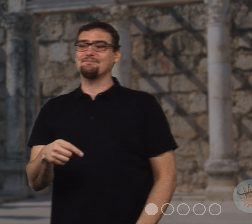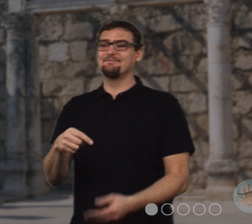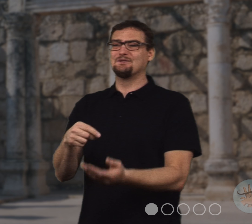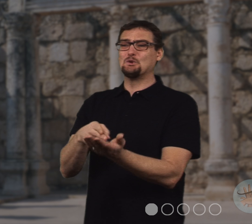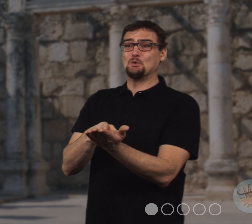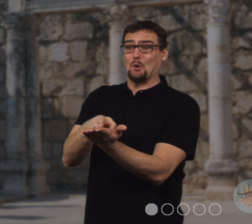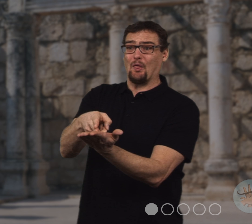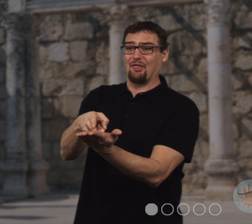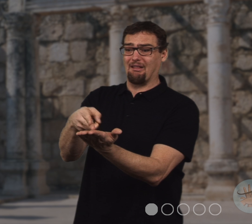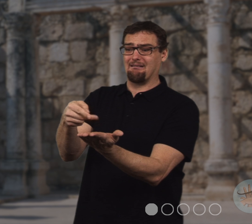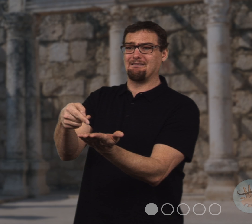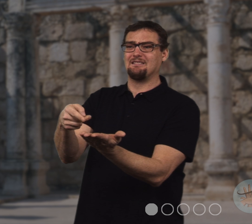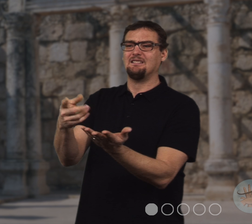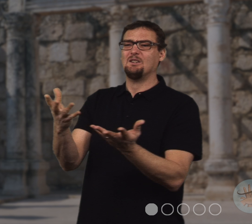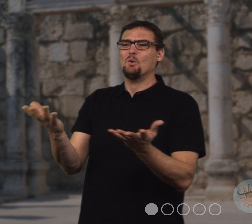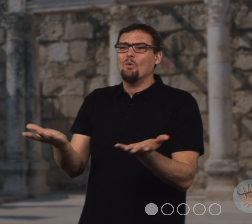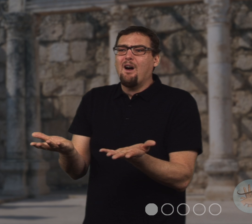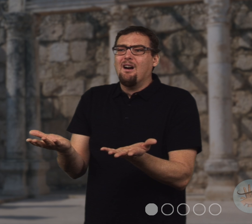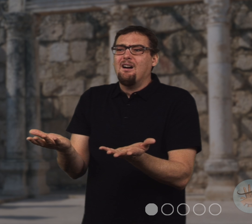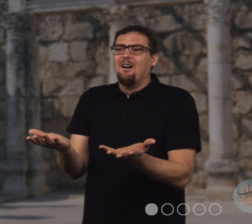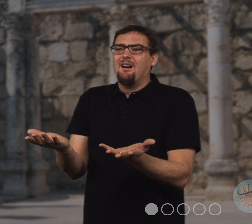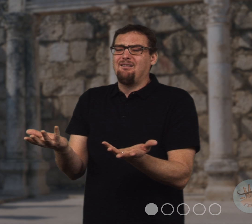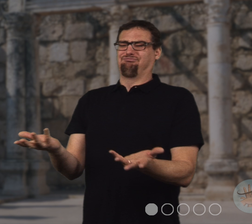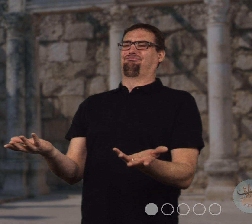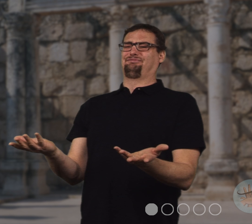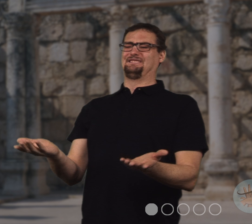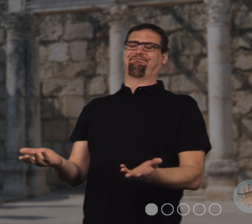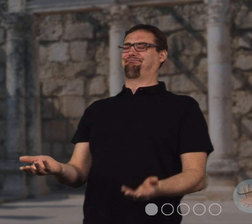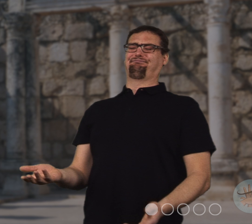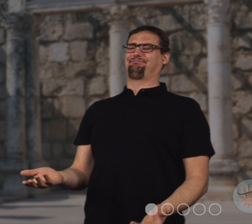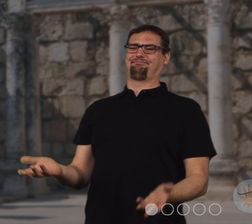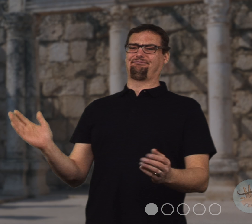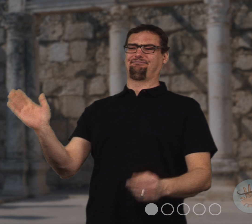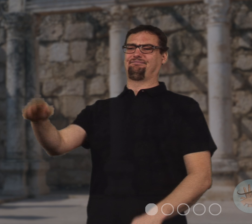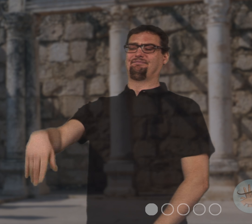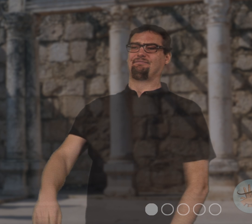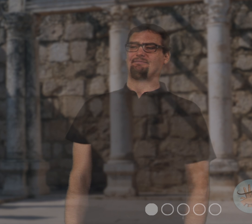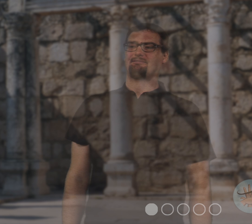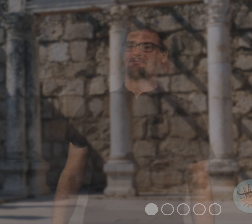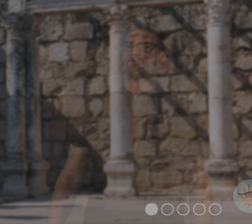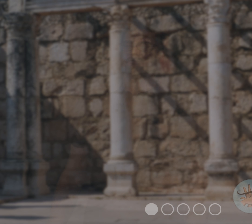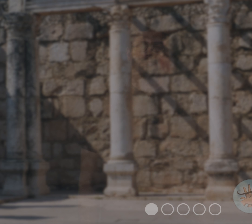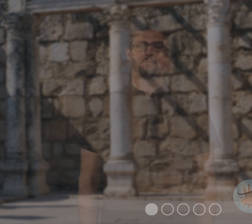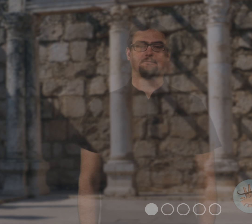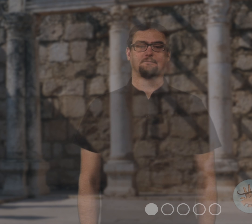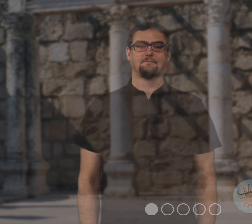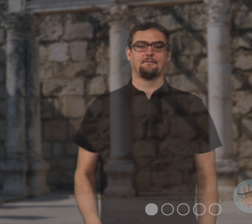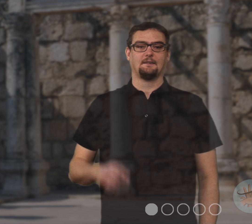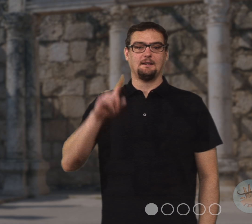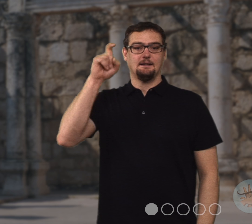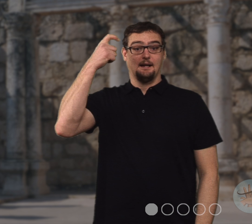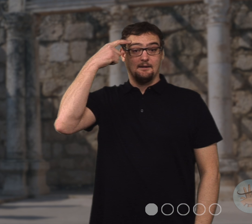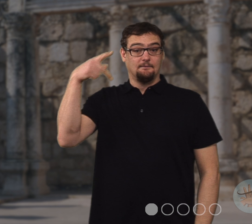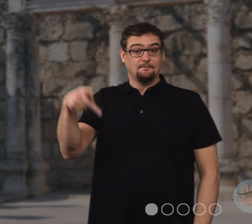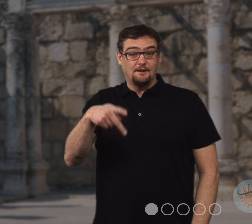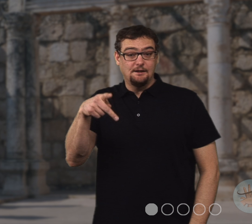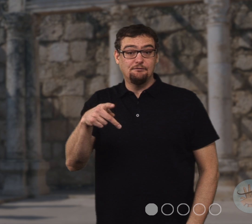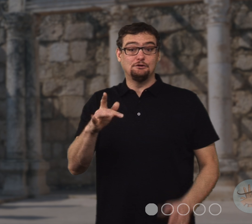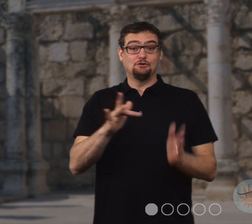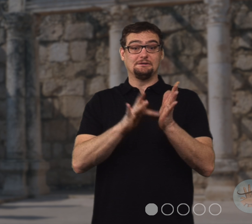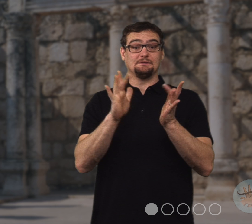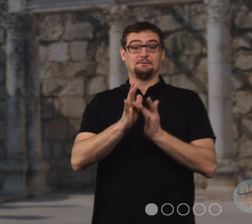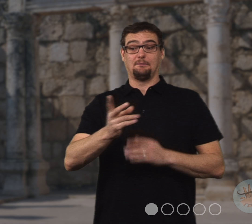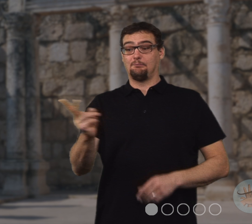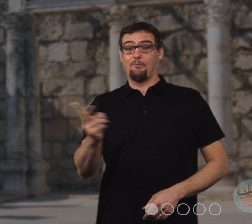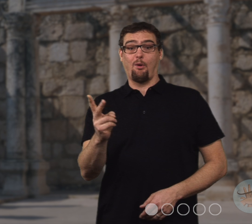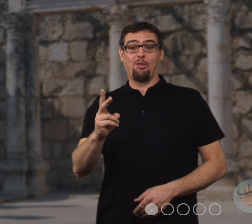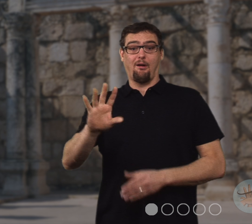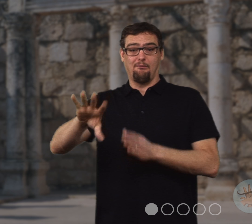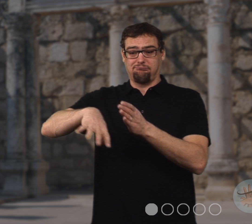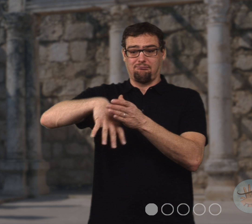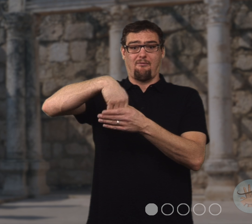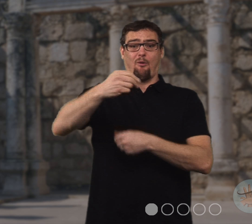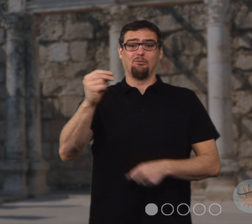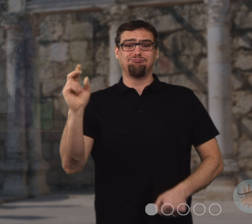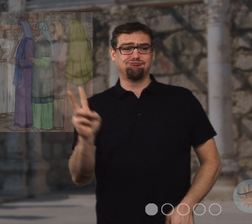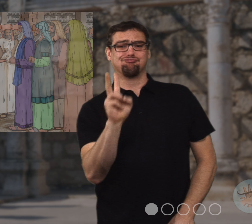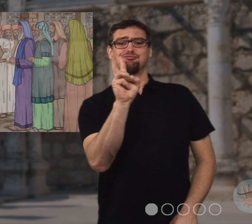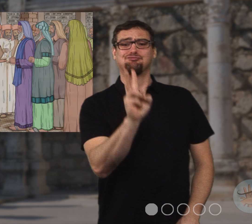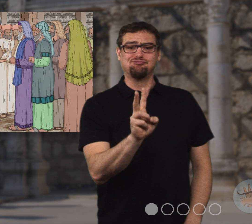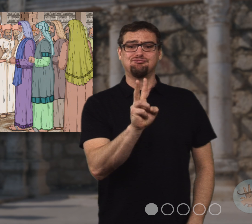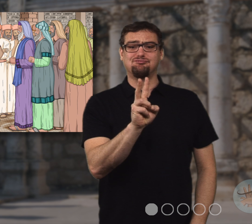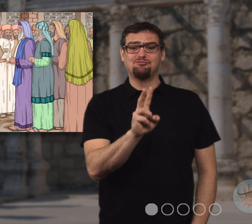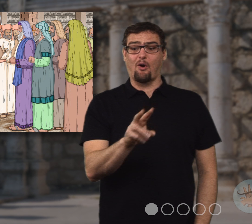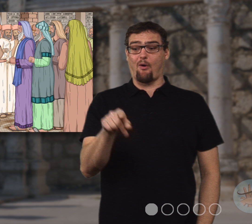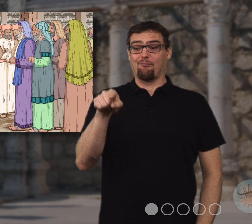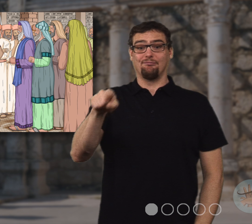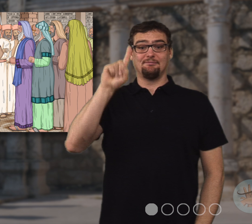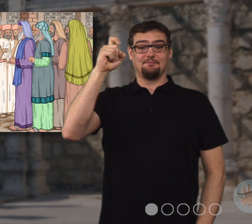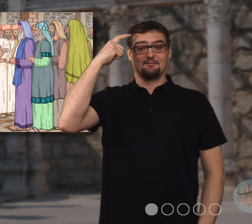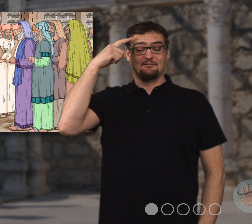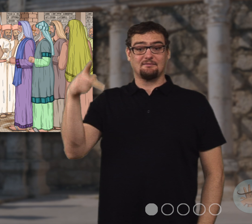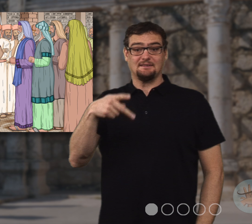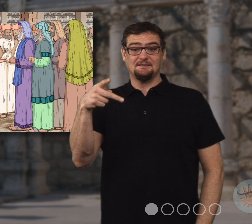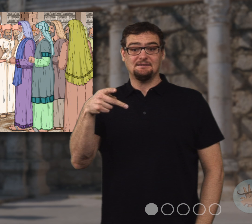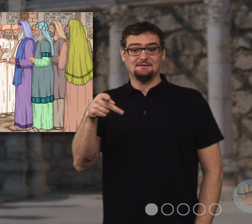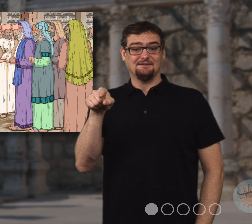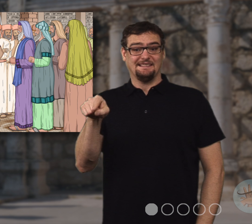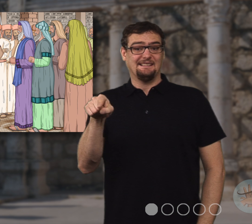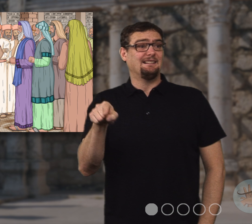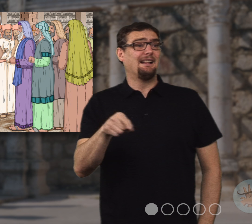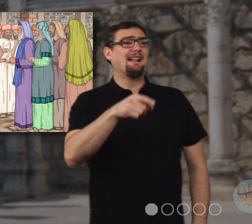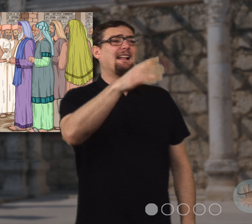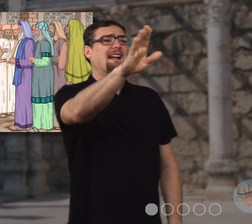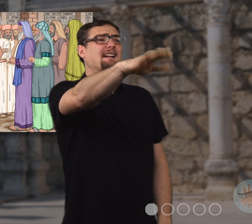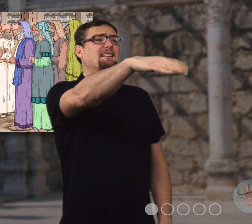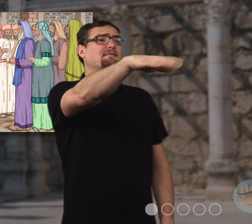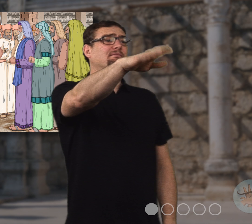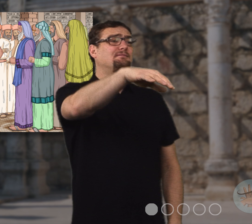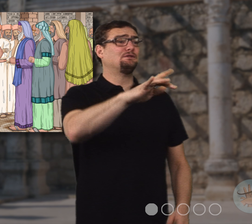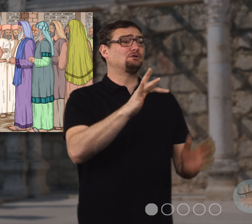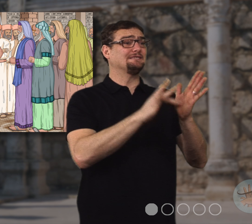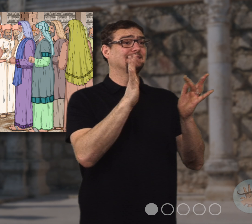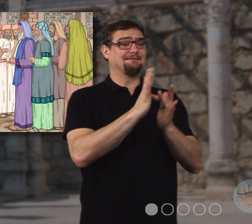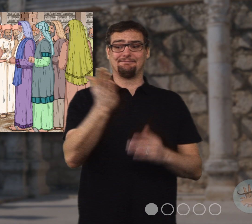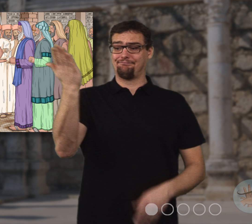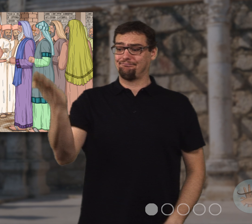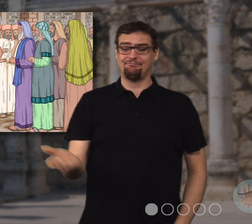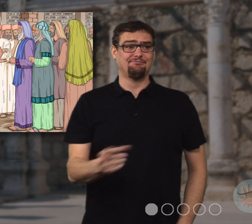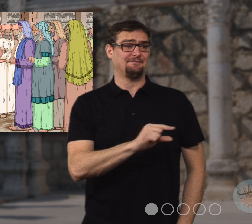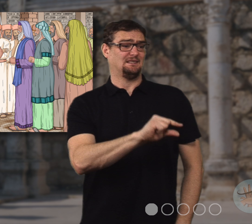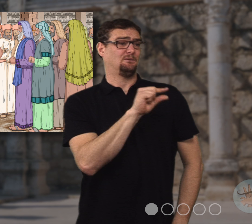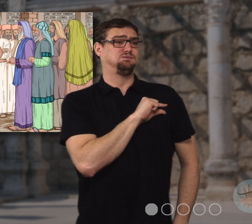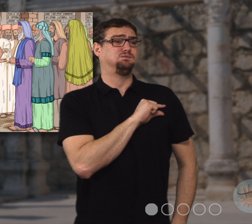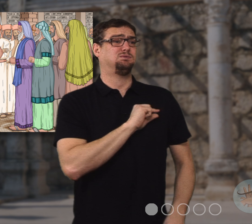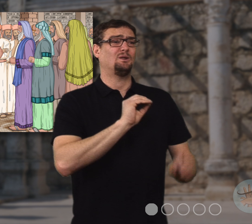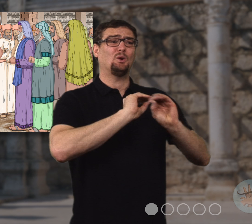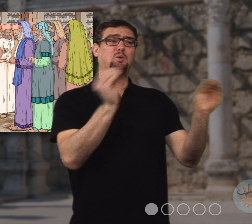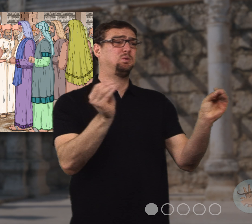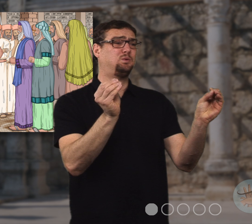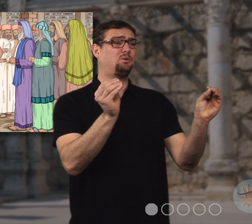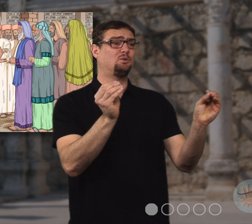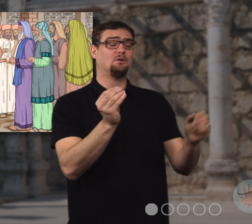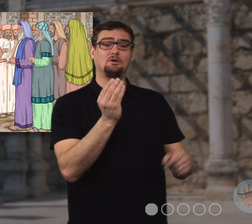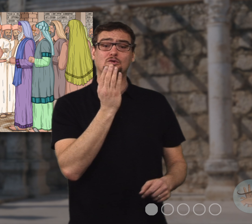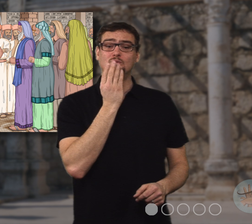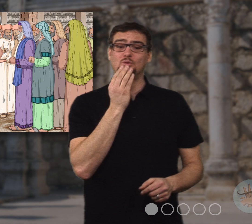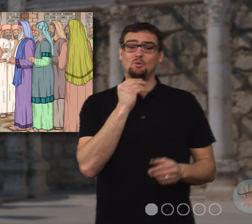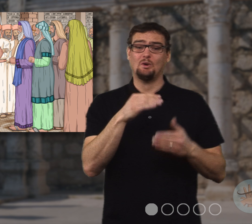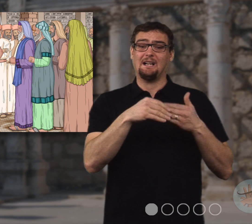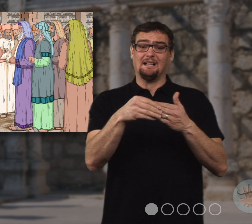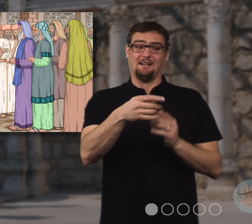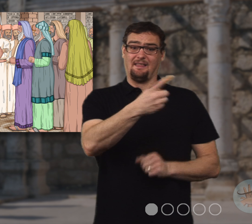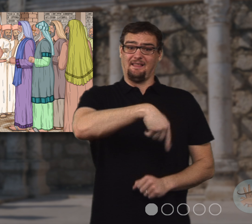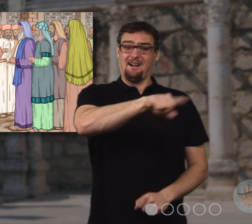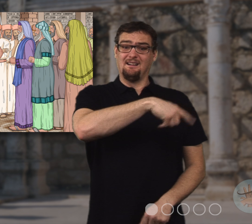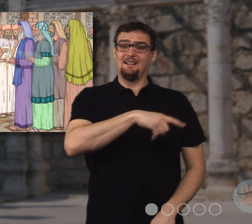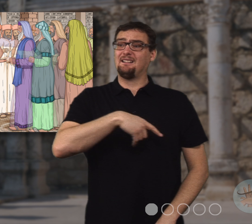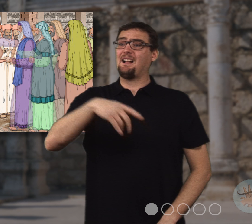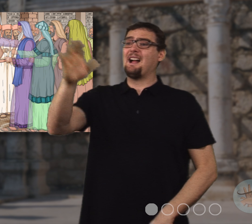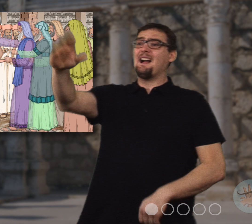And having said this, he went out again to the Jews and told them, “I find no basis for a charge against Him.